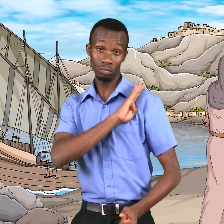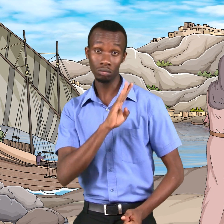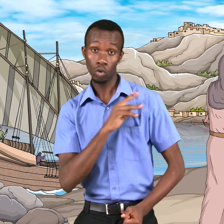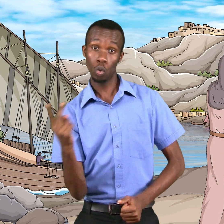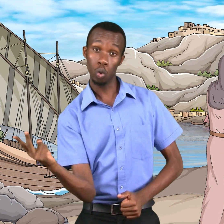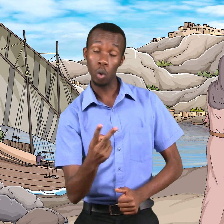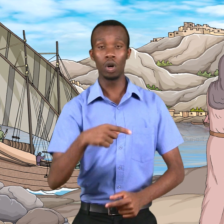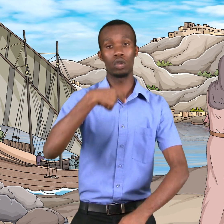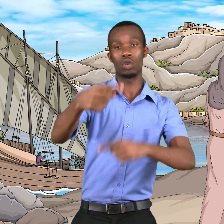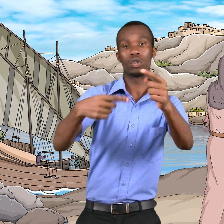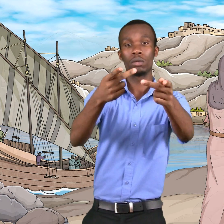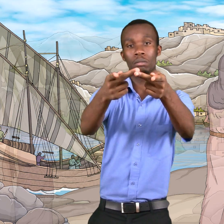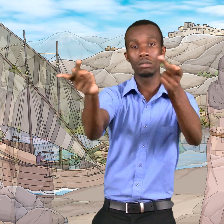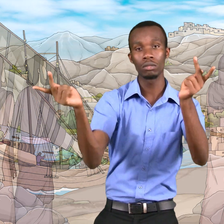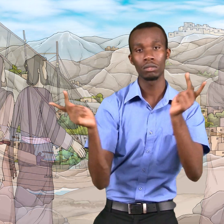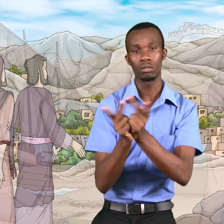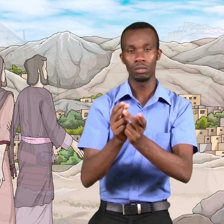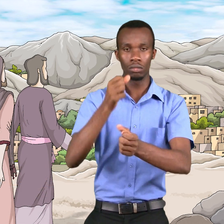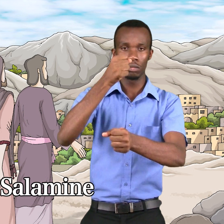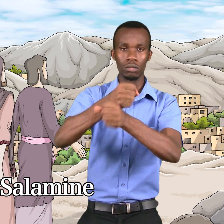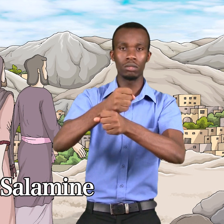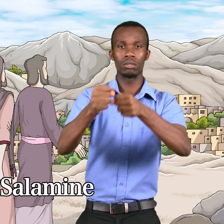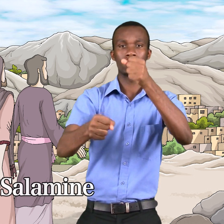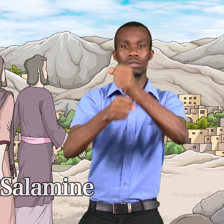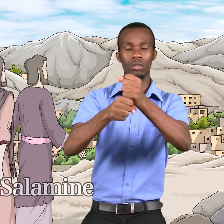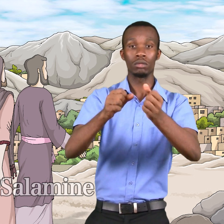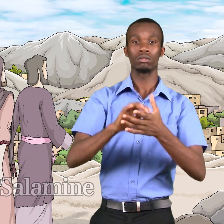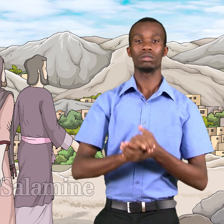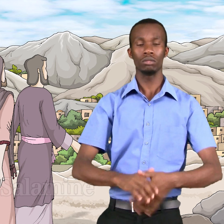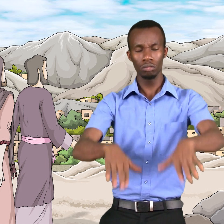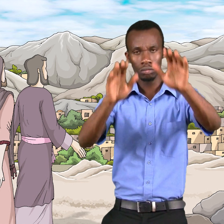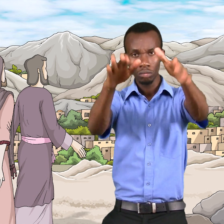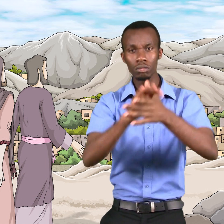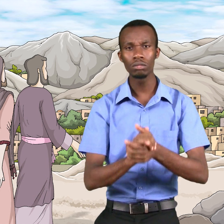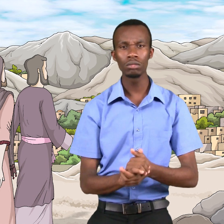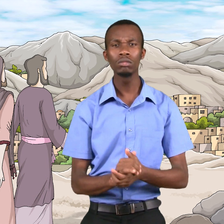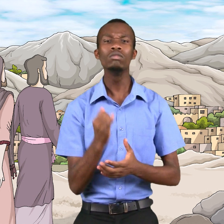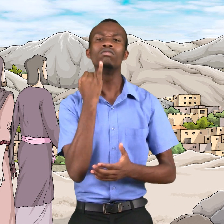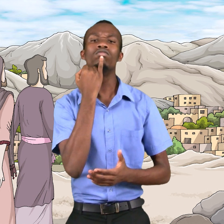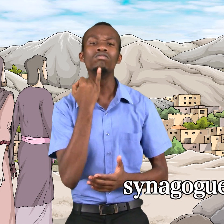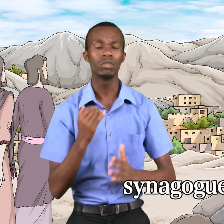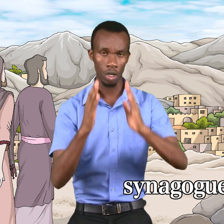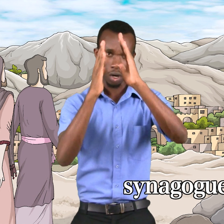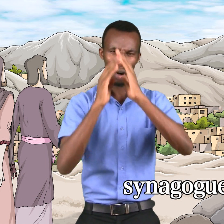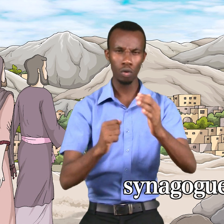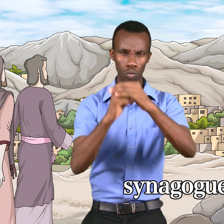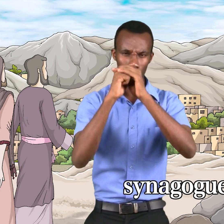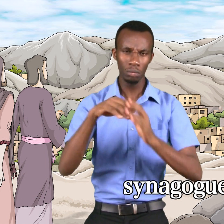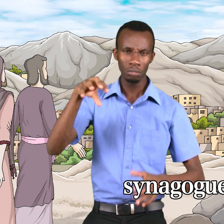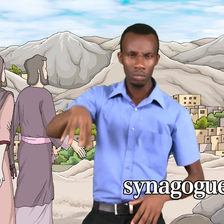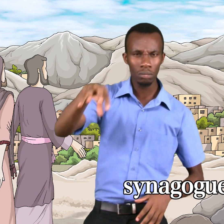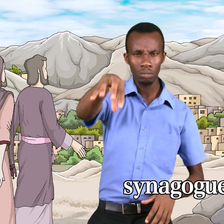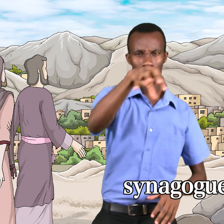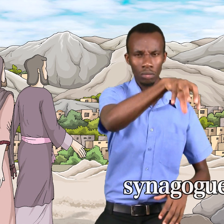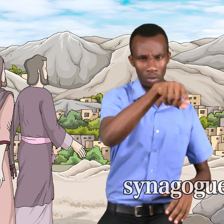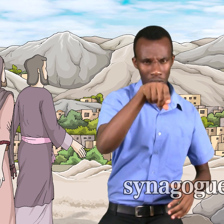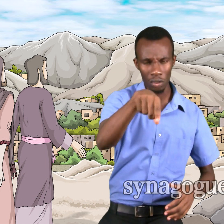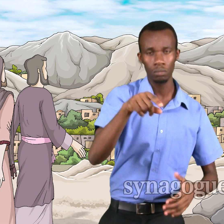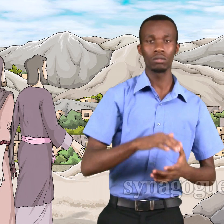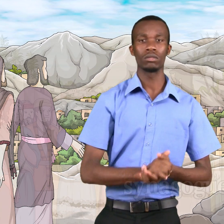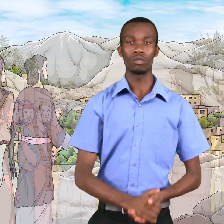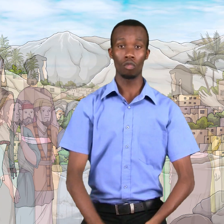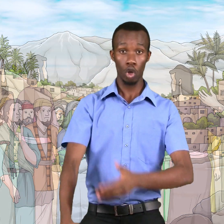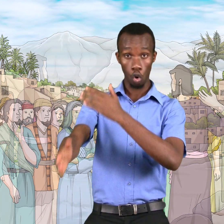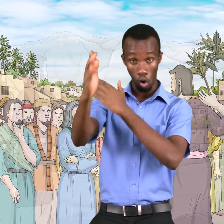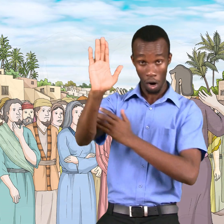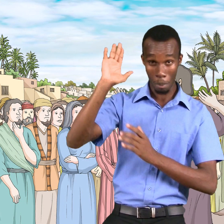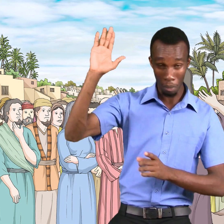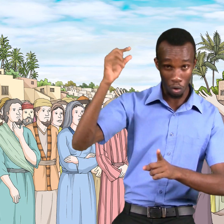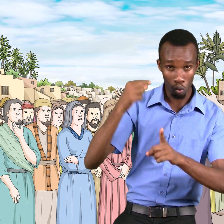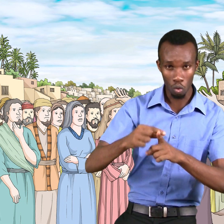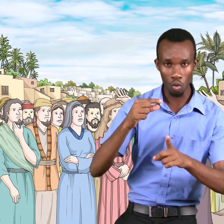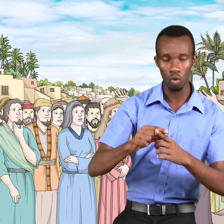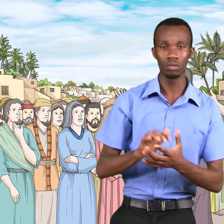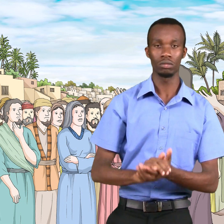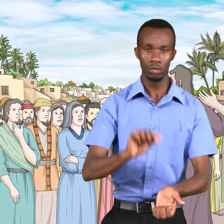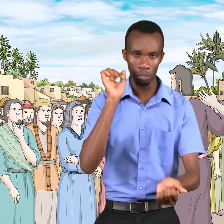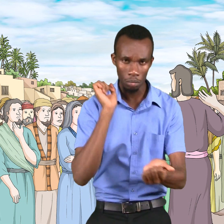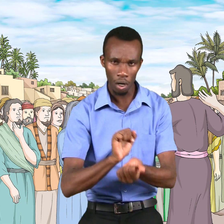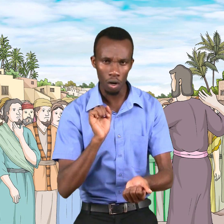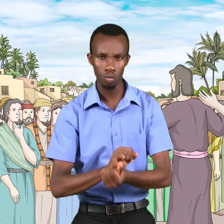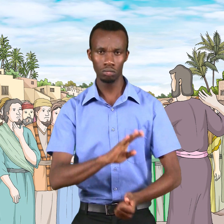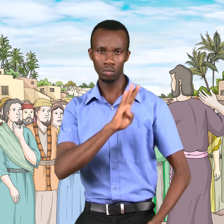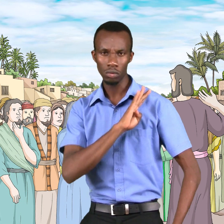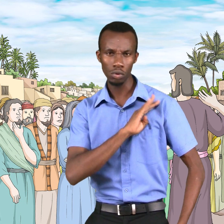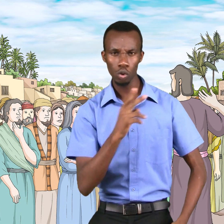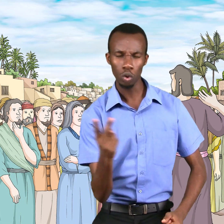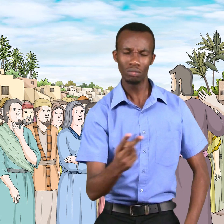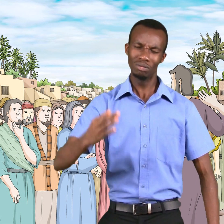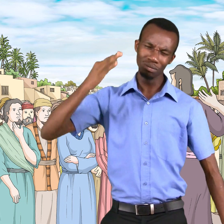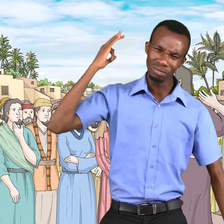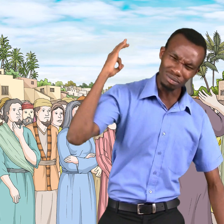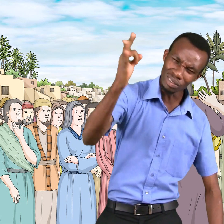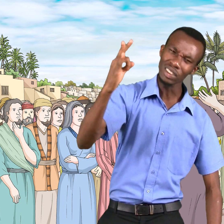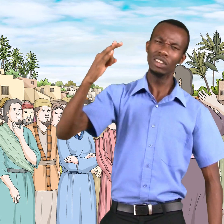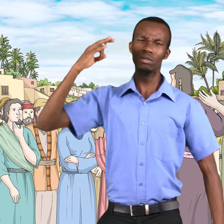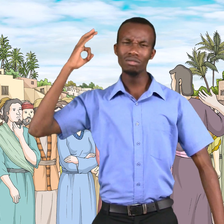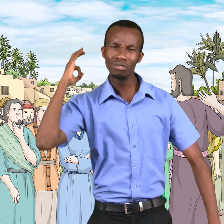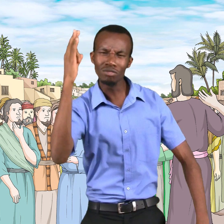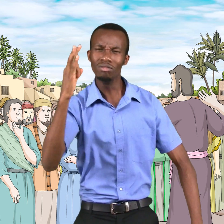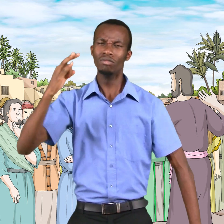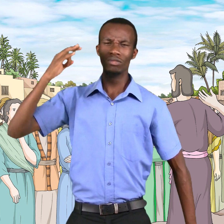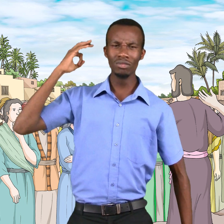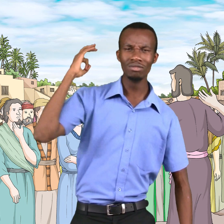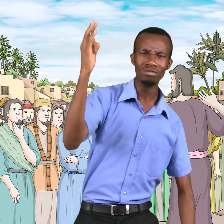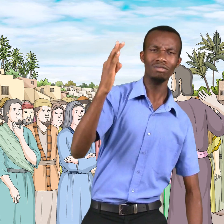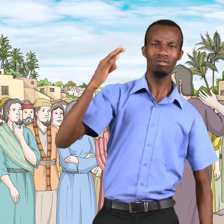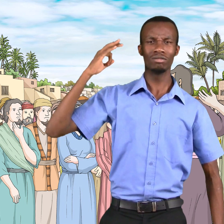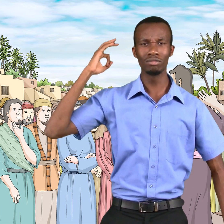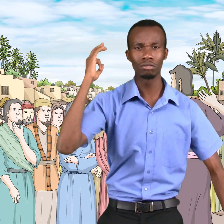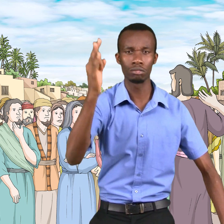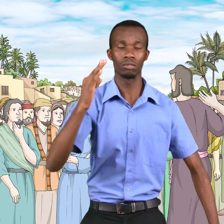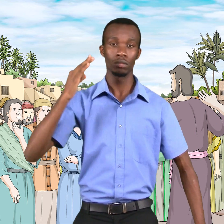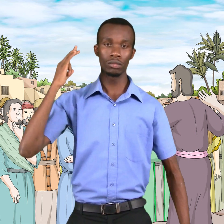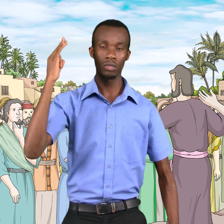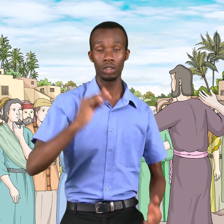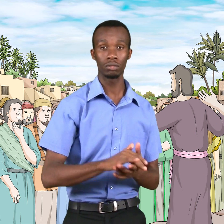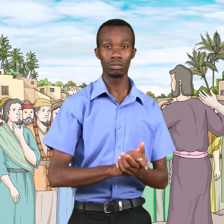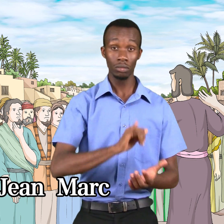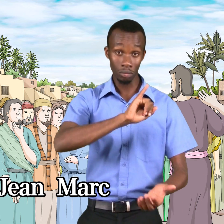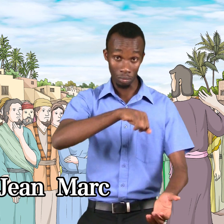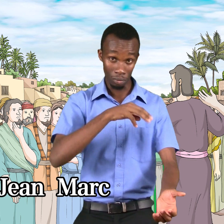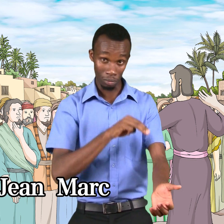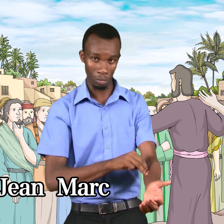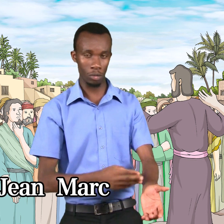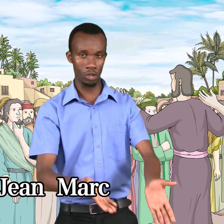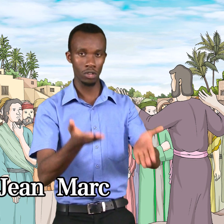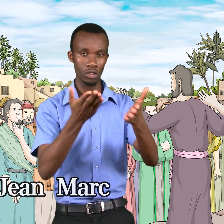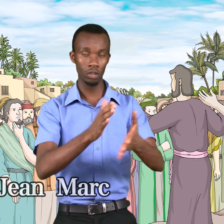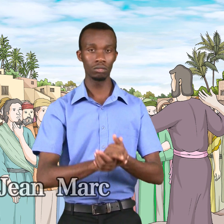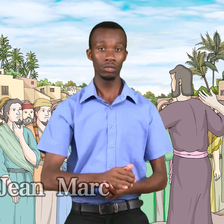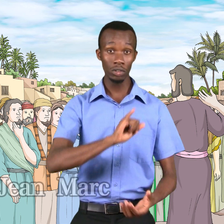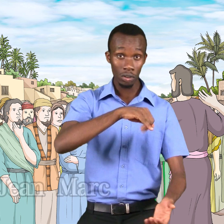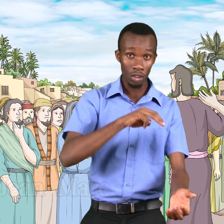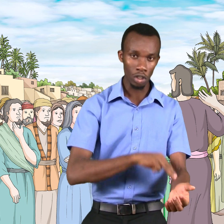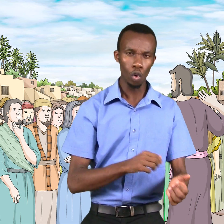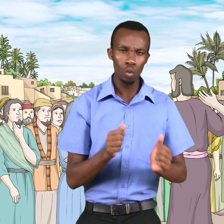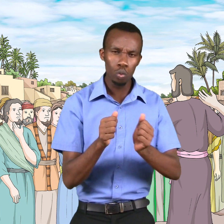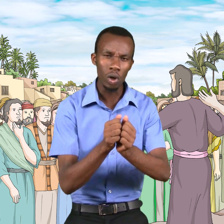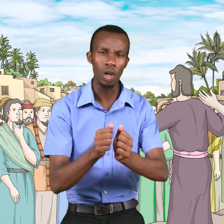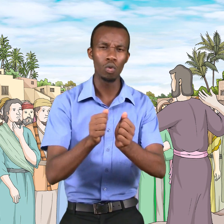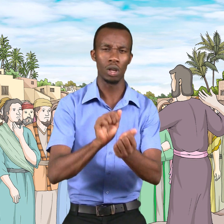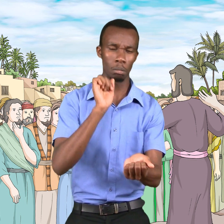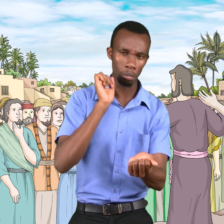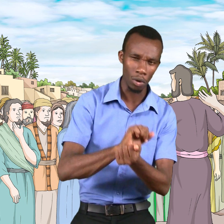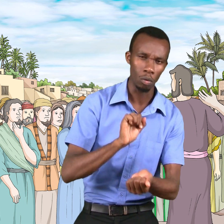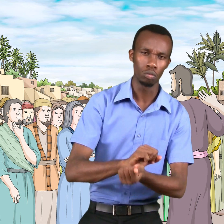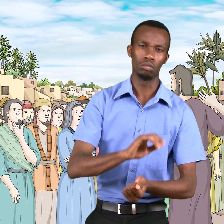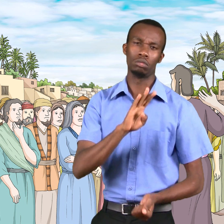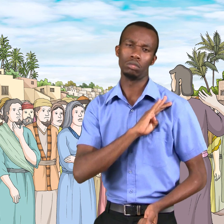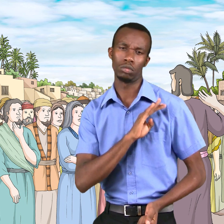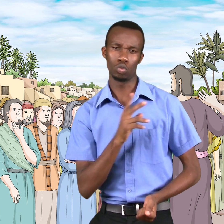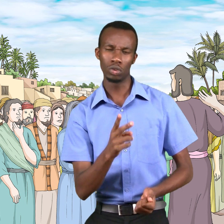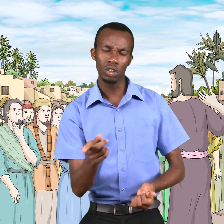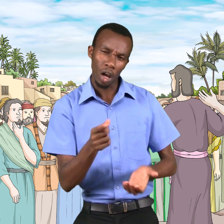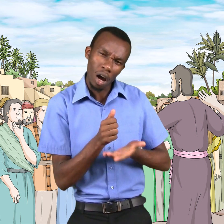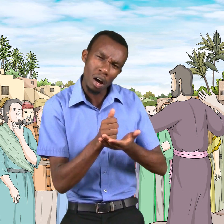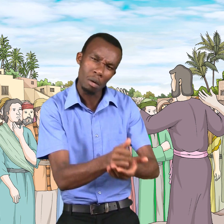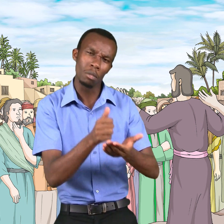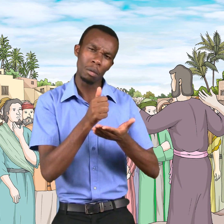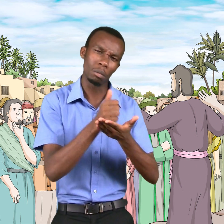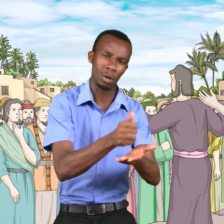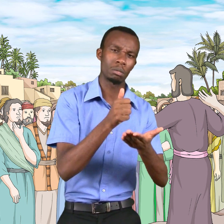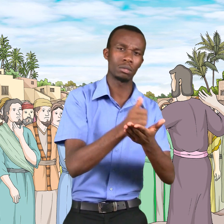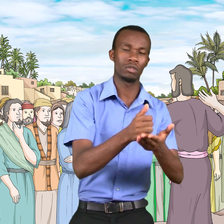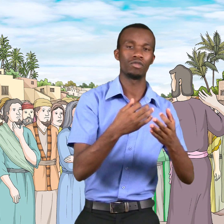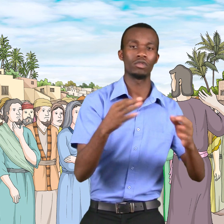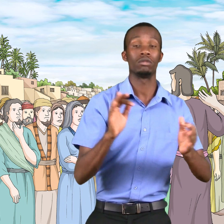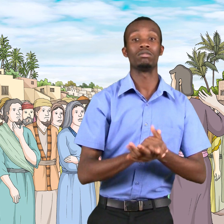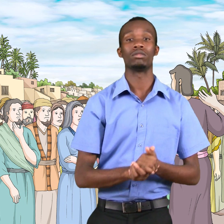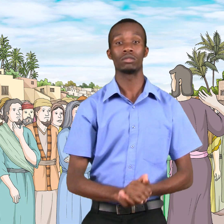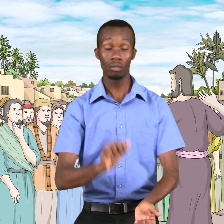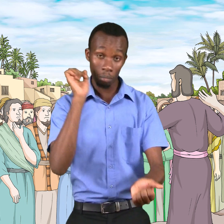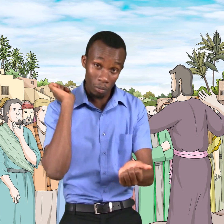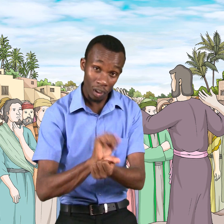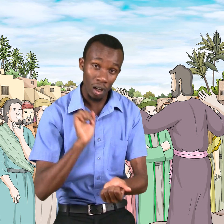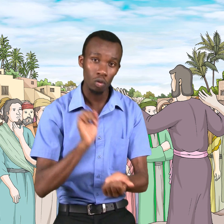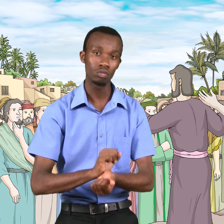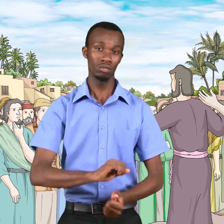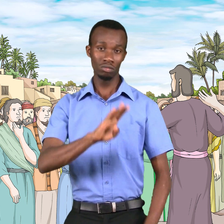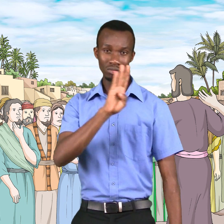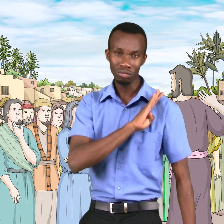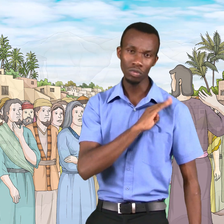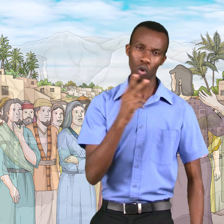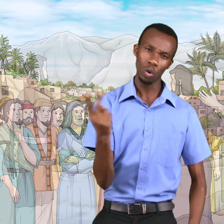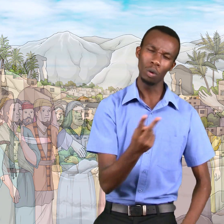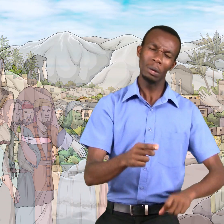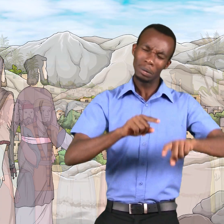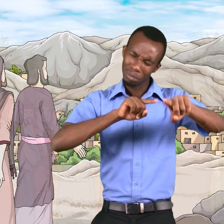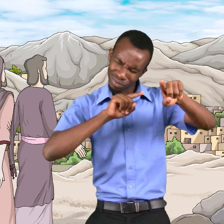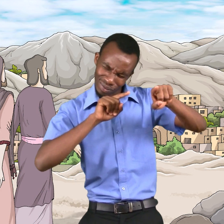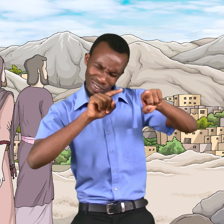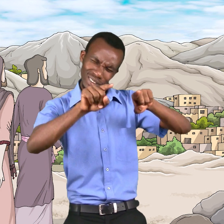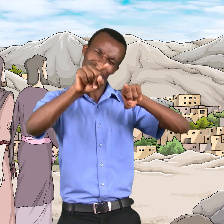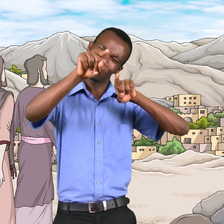When they arrived at Salamis, they proclaimed the word of God in the Jewish synagogues. And John was with them as their helper.